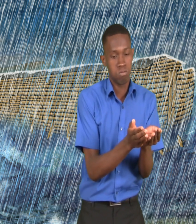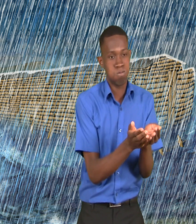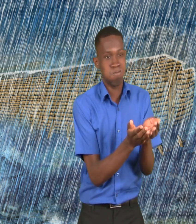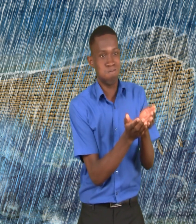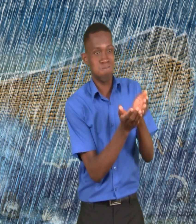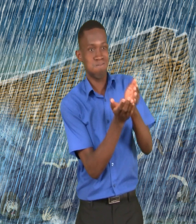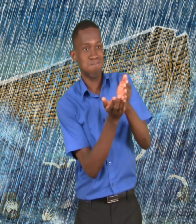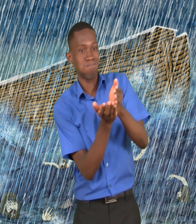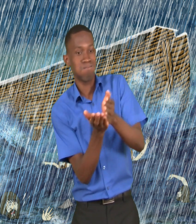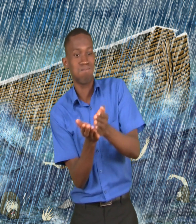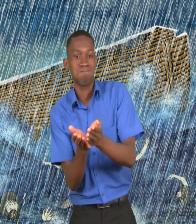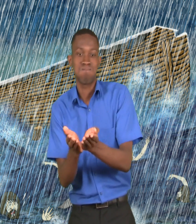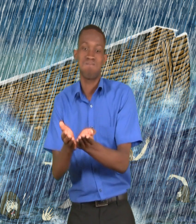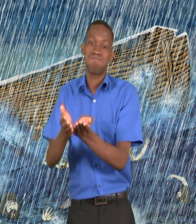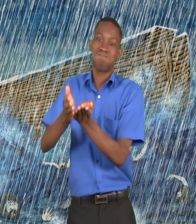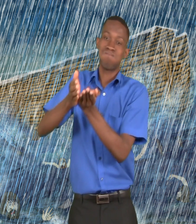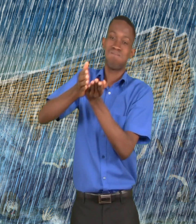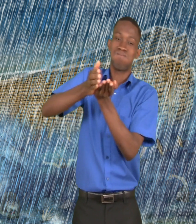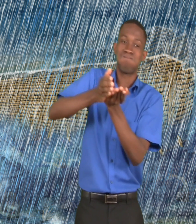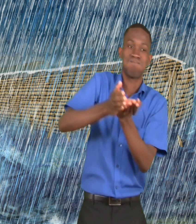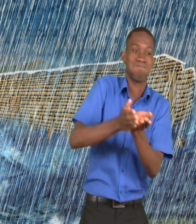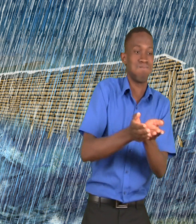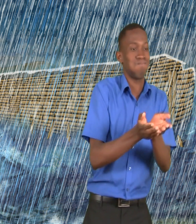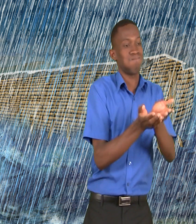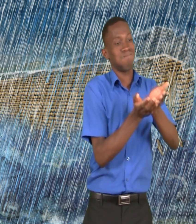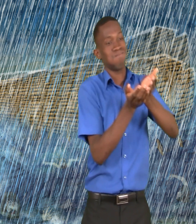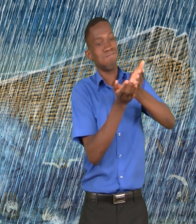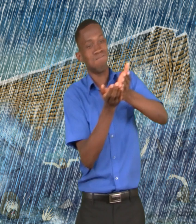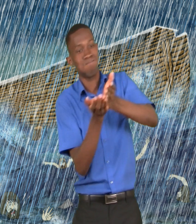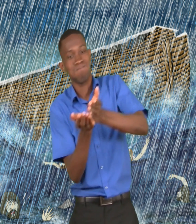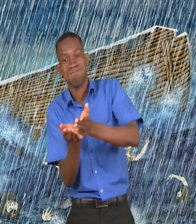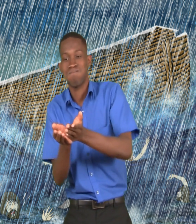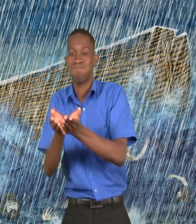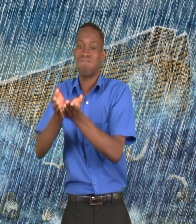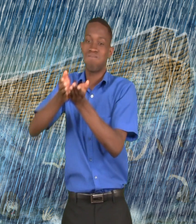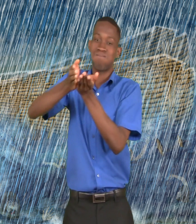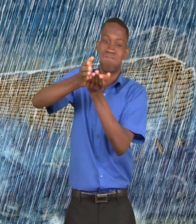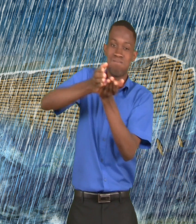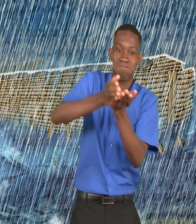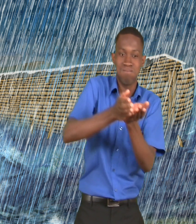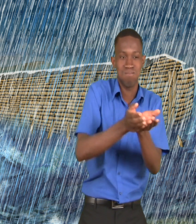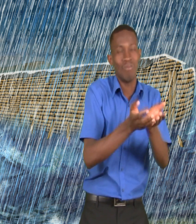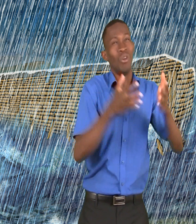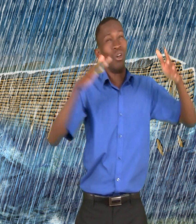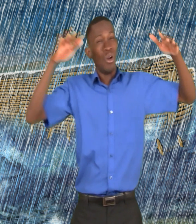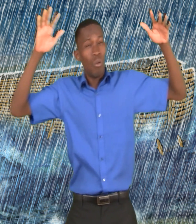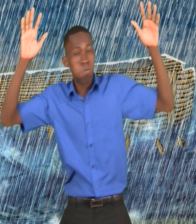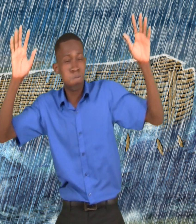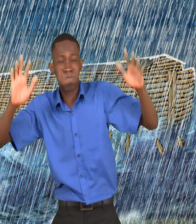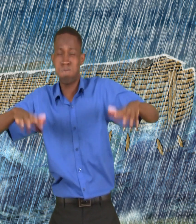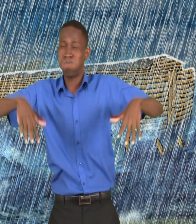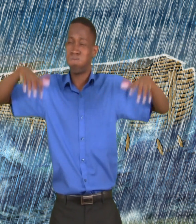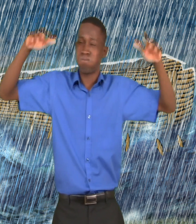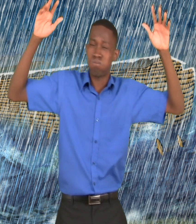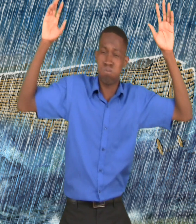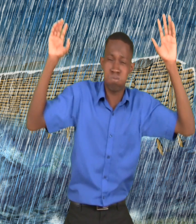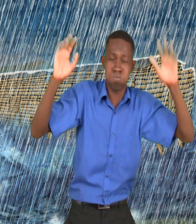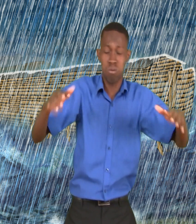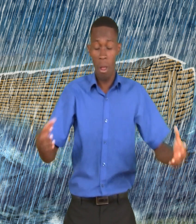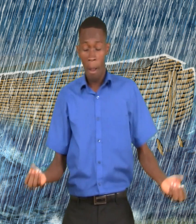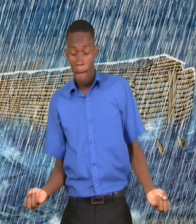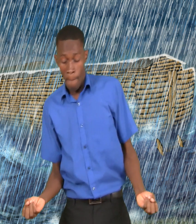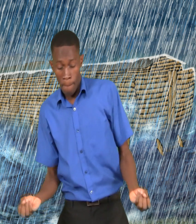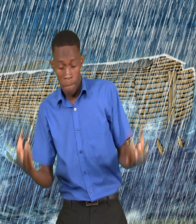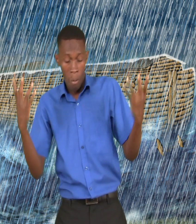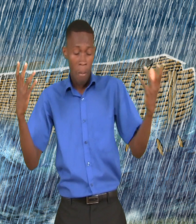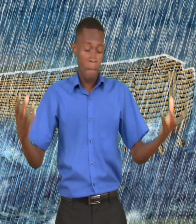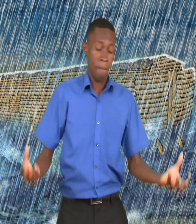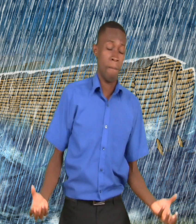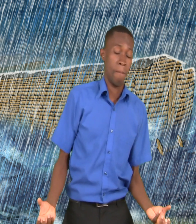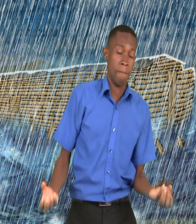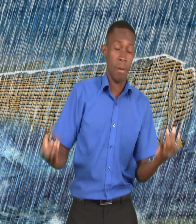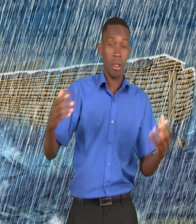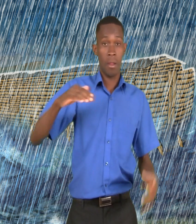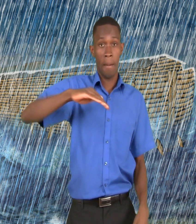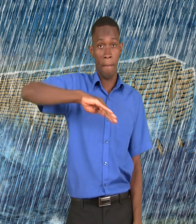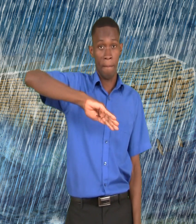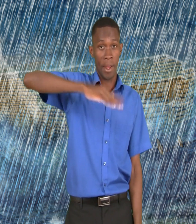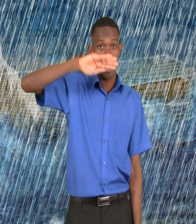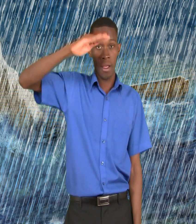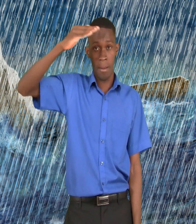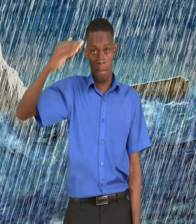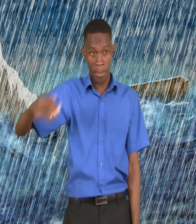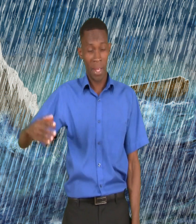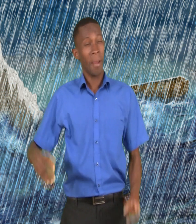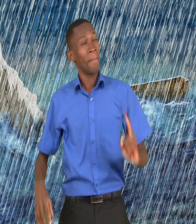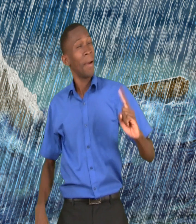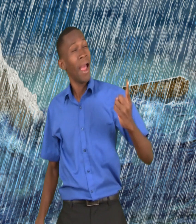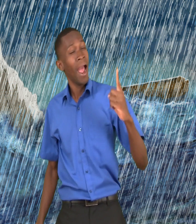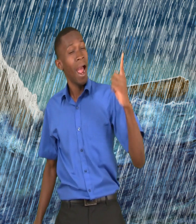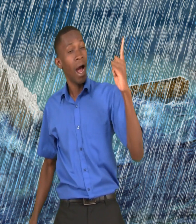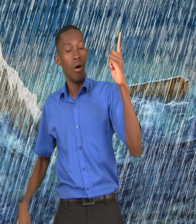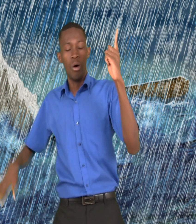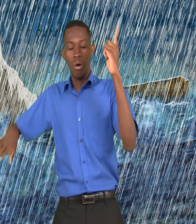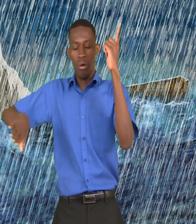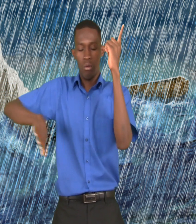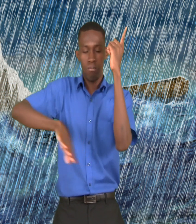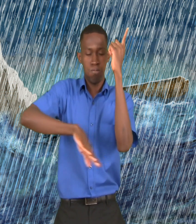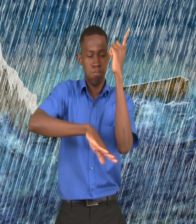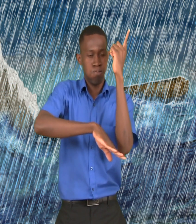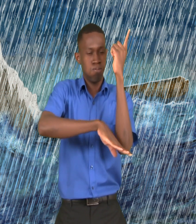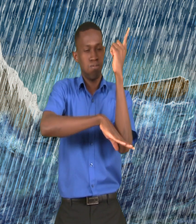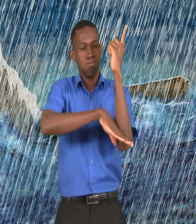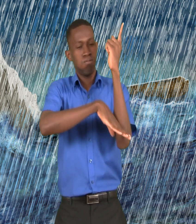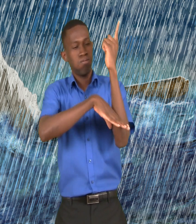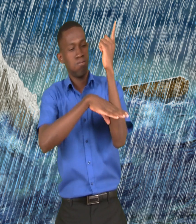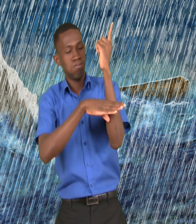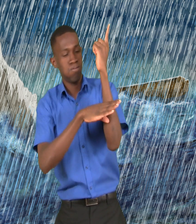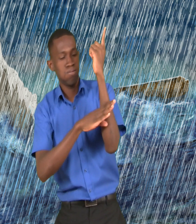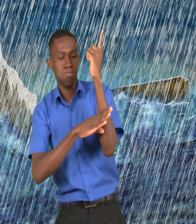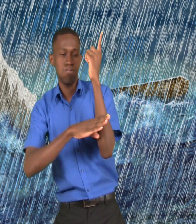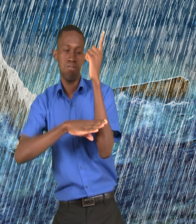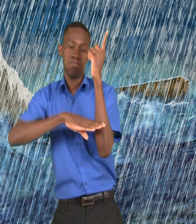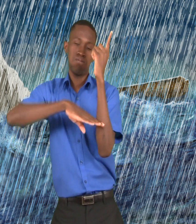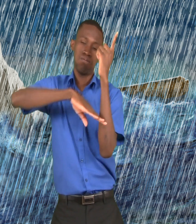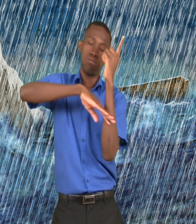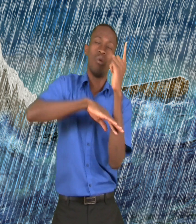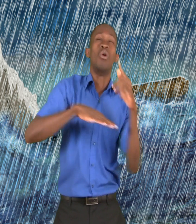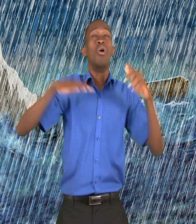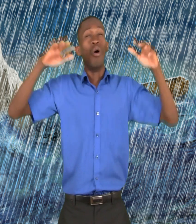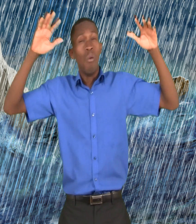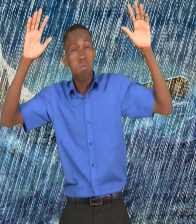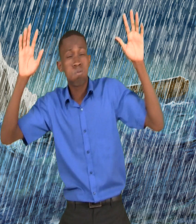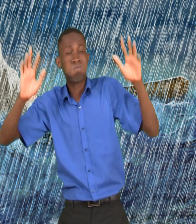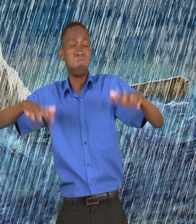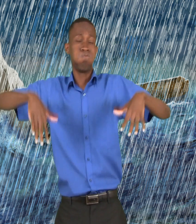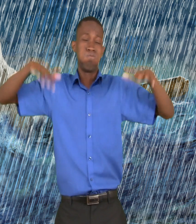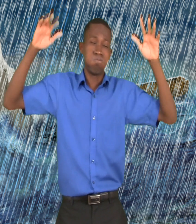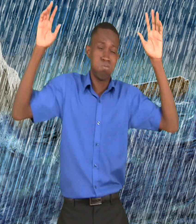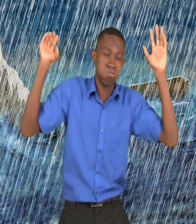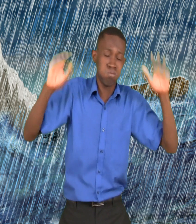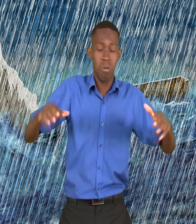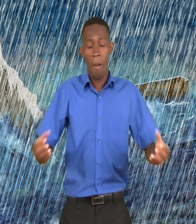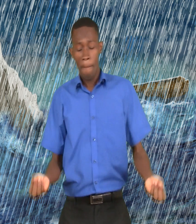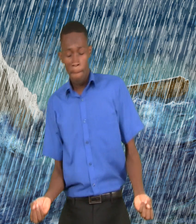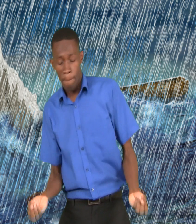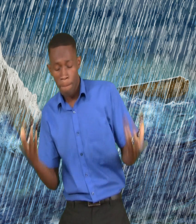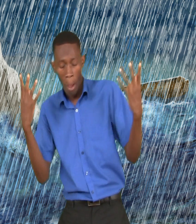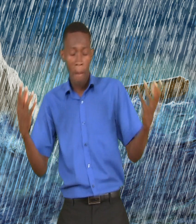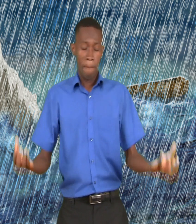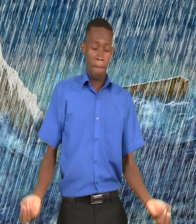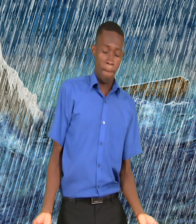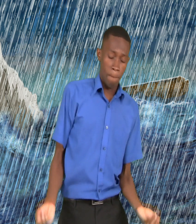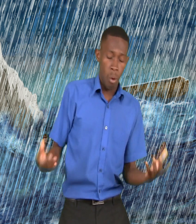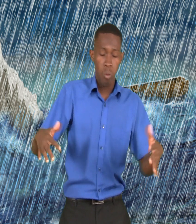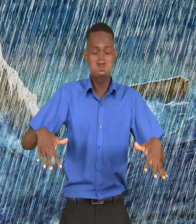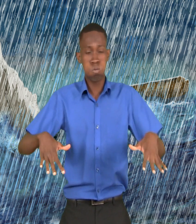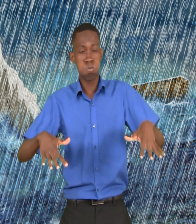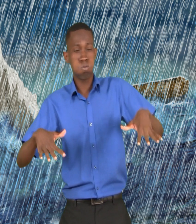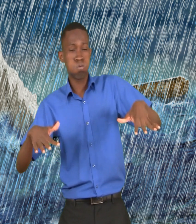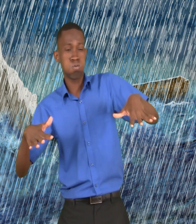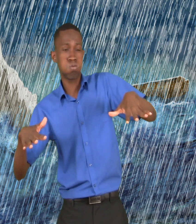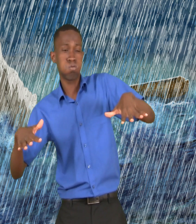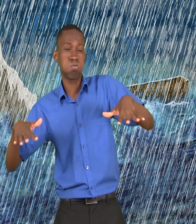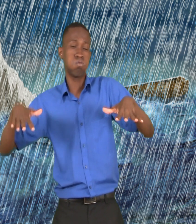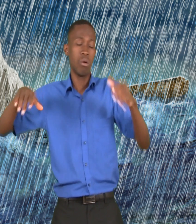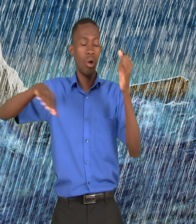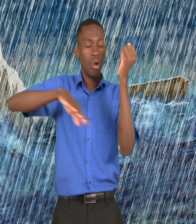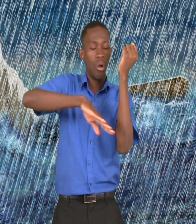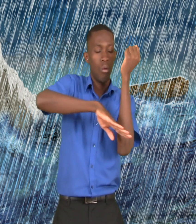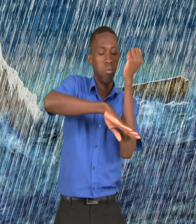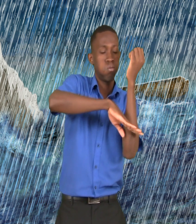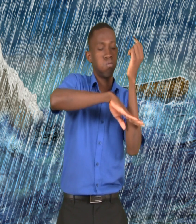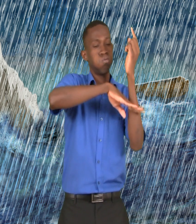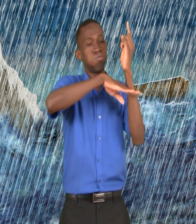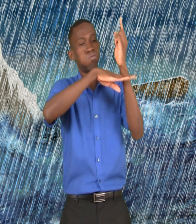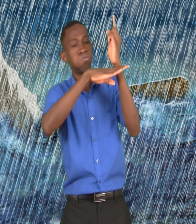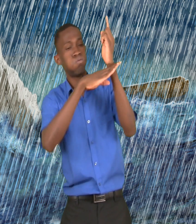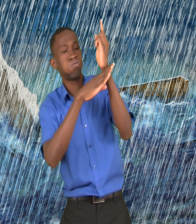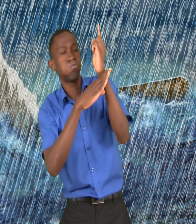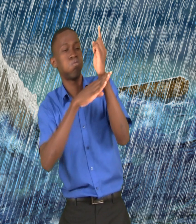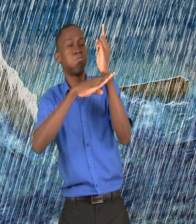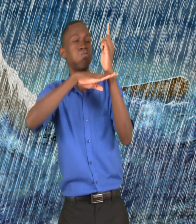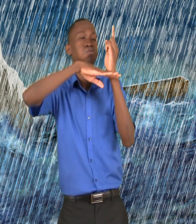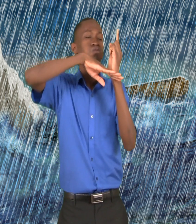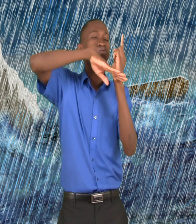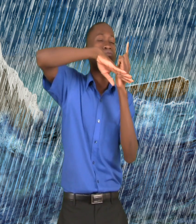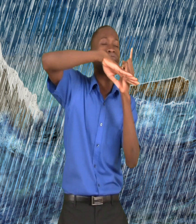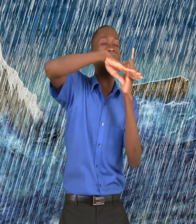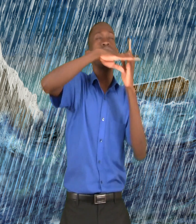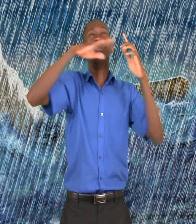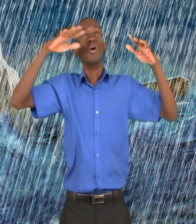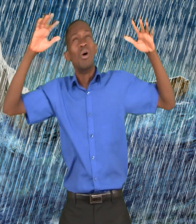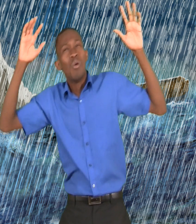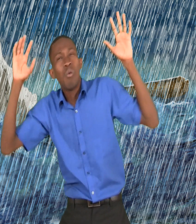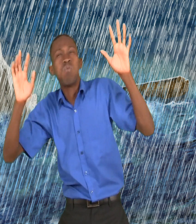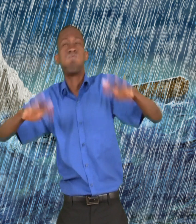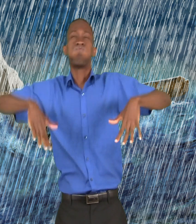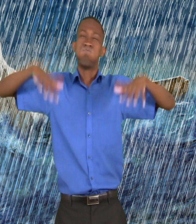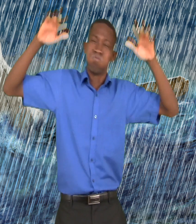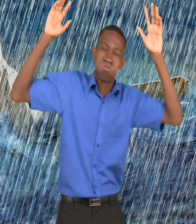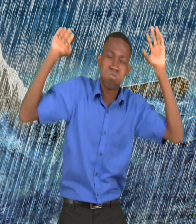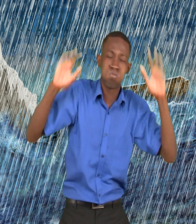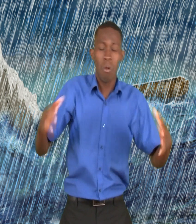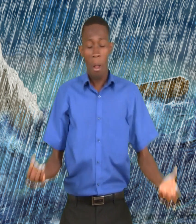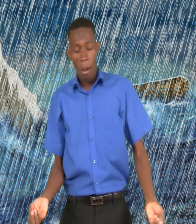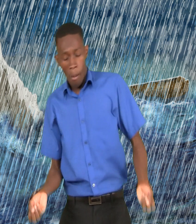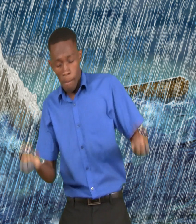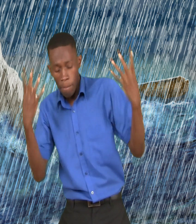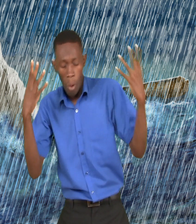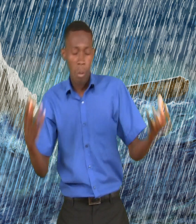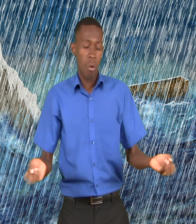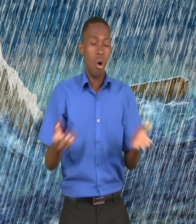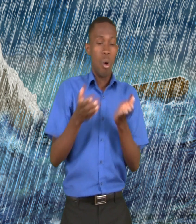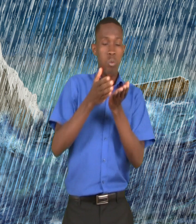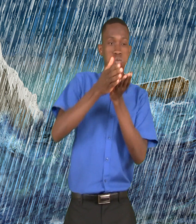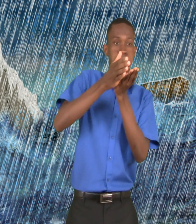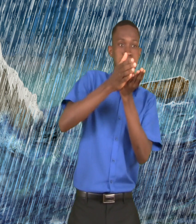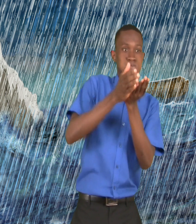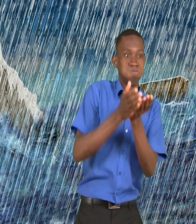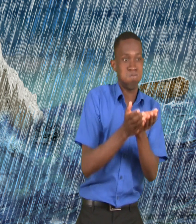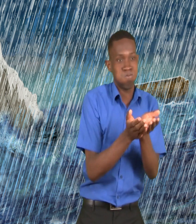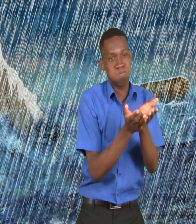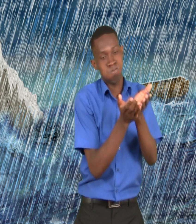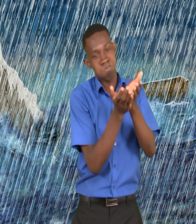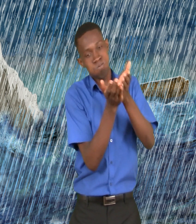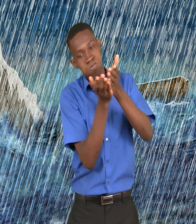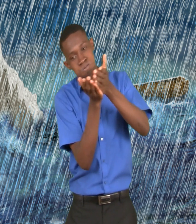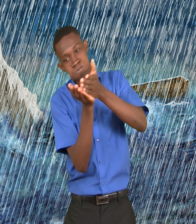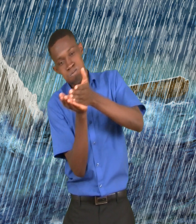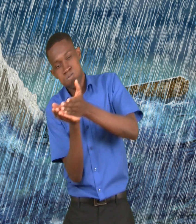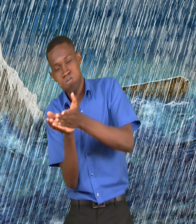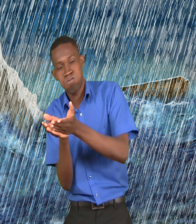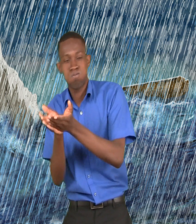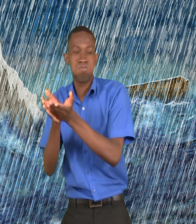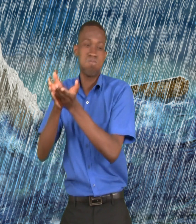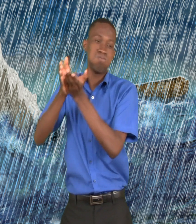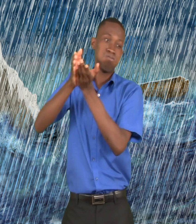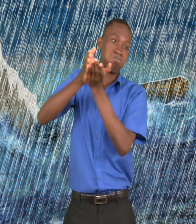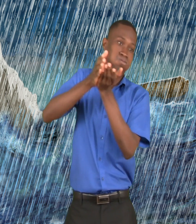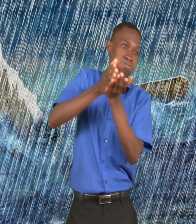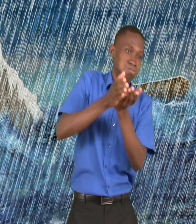On that very day Noah entered the ark, along with his sons Shem, Ham, and Japheth, and his wife, and the three wives of his sons— they and every kind of wild animal, livestock, crawling creature, bird, and winged creature.